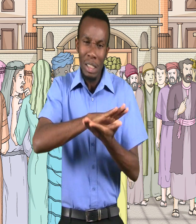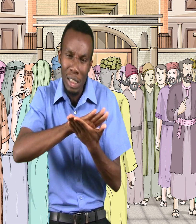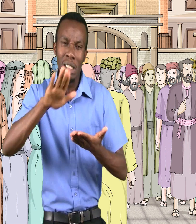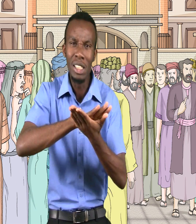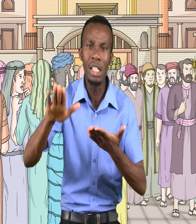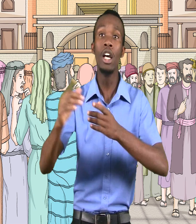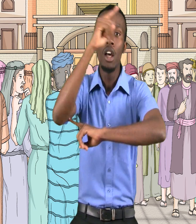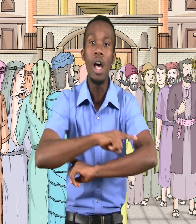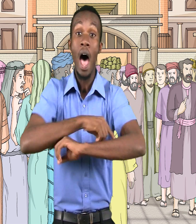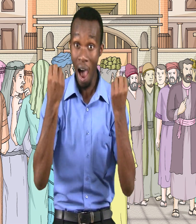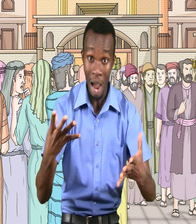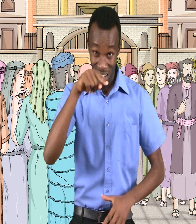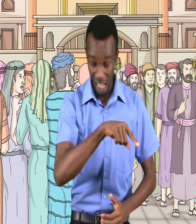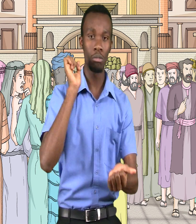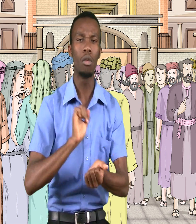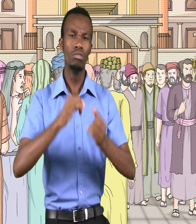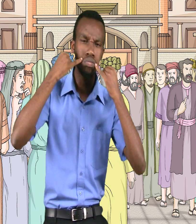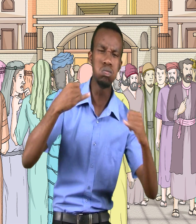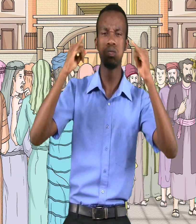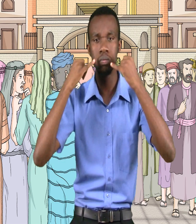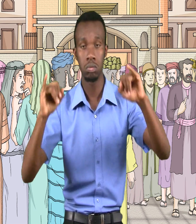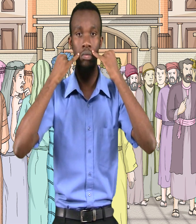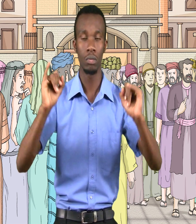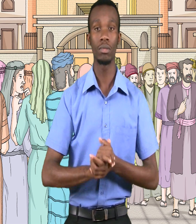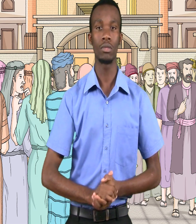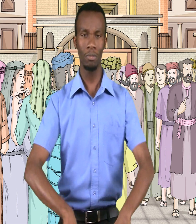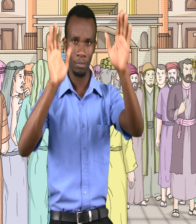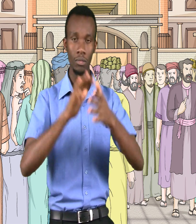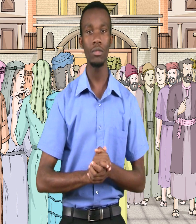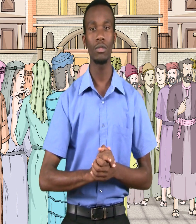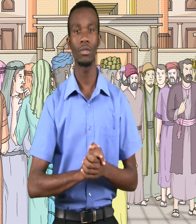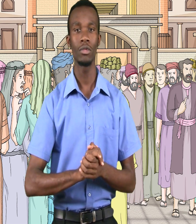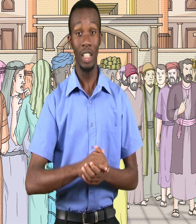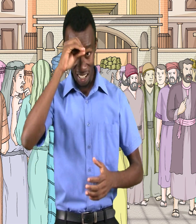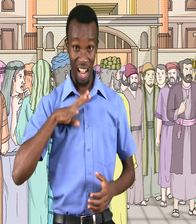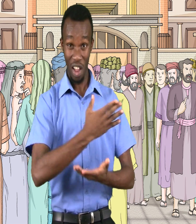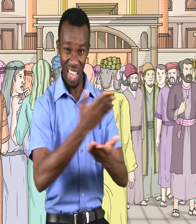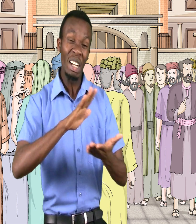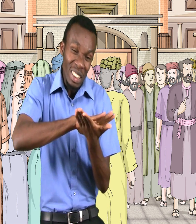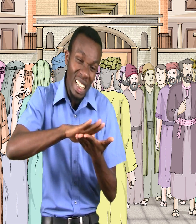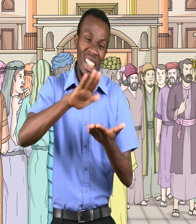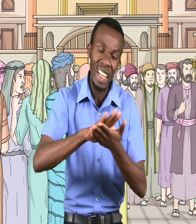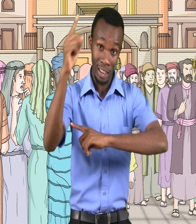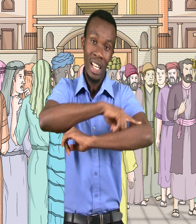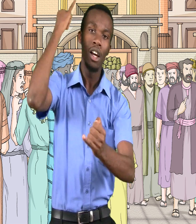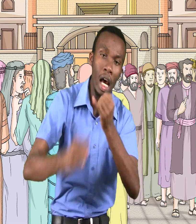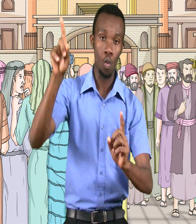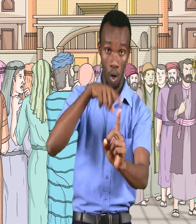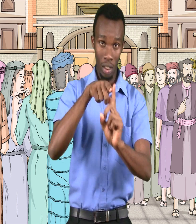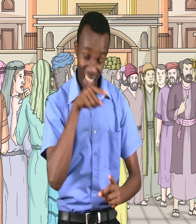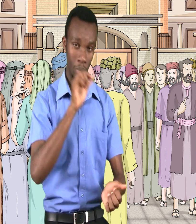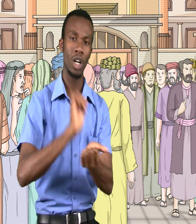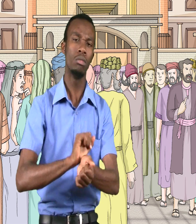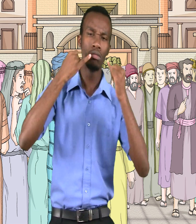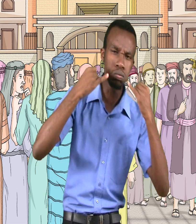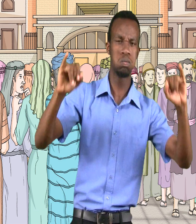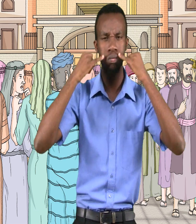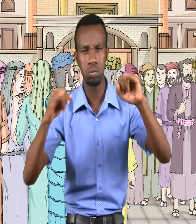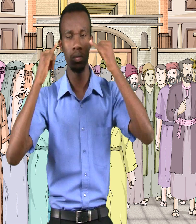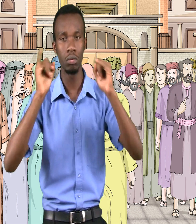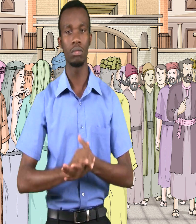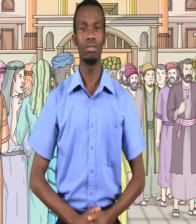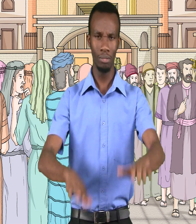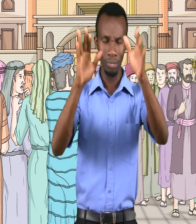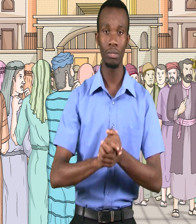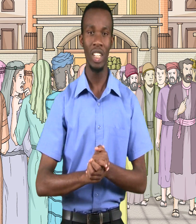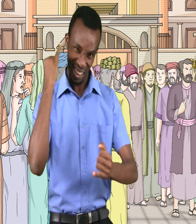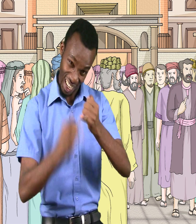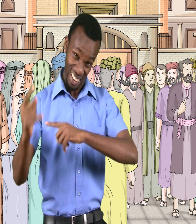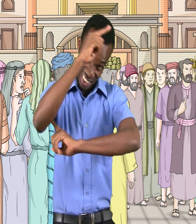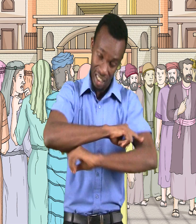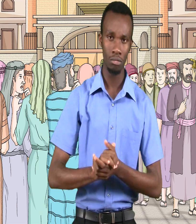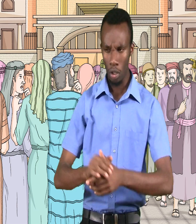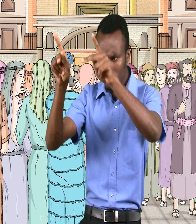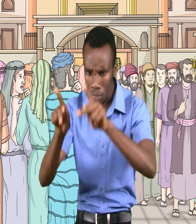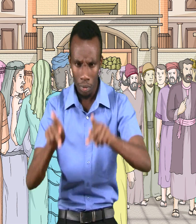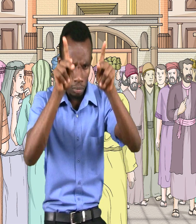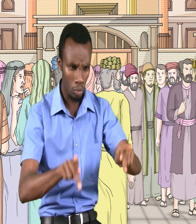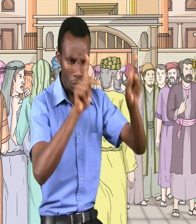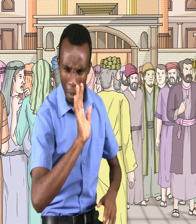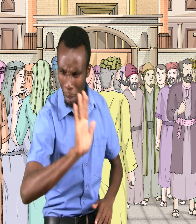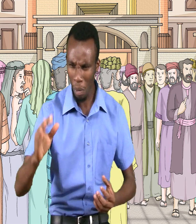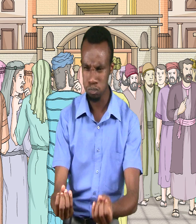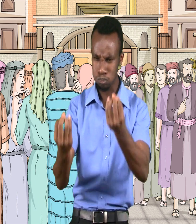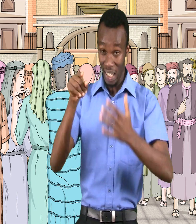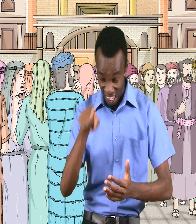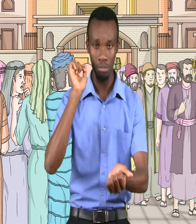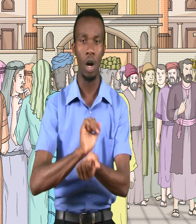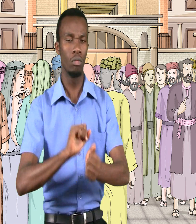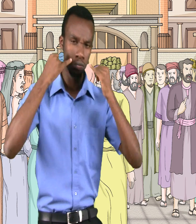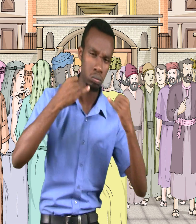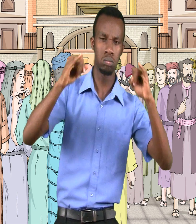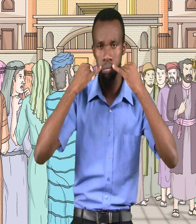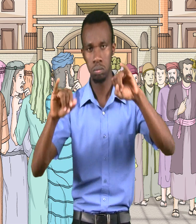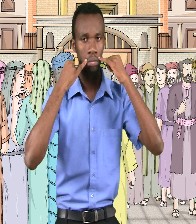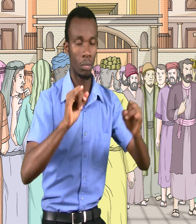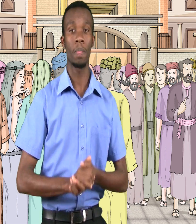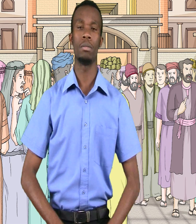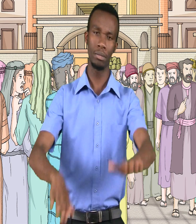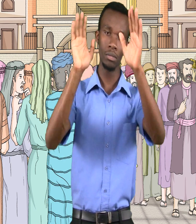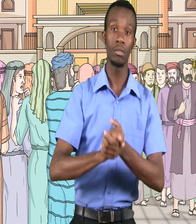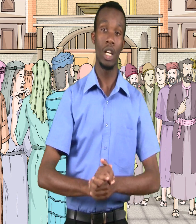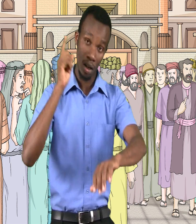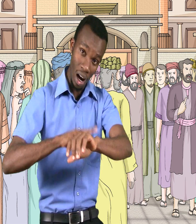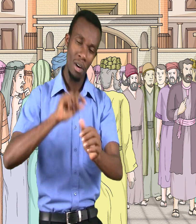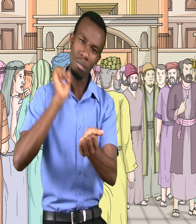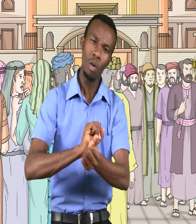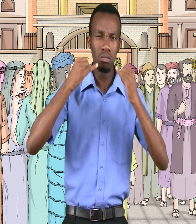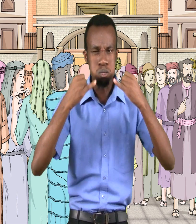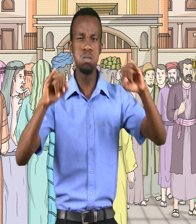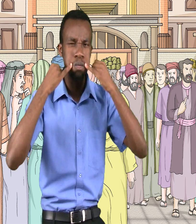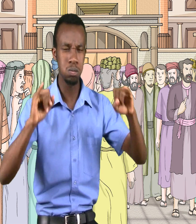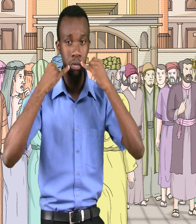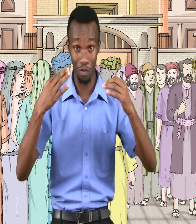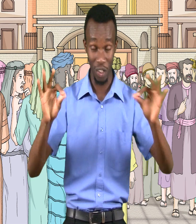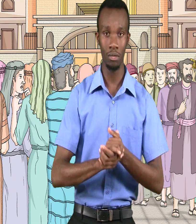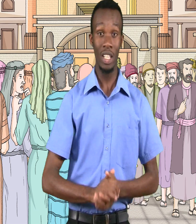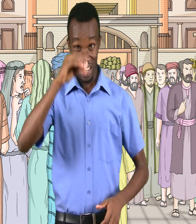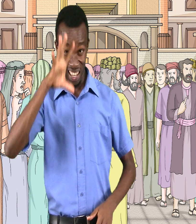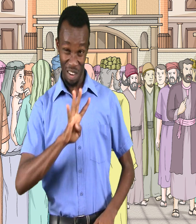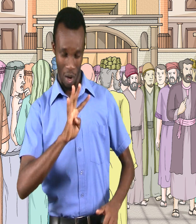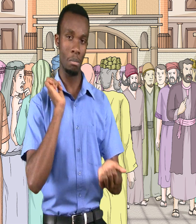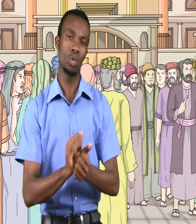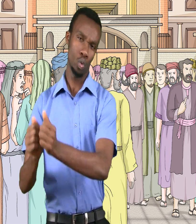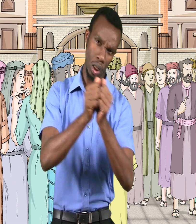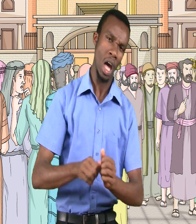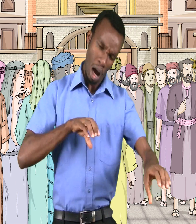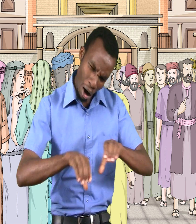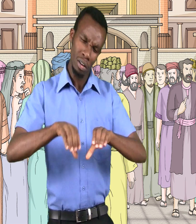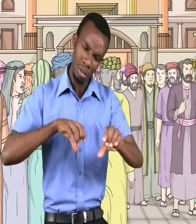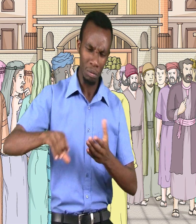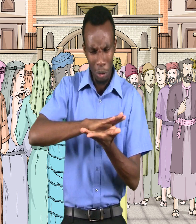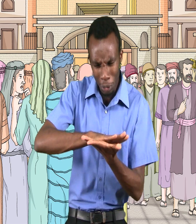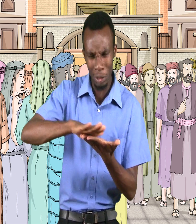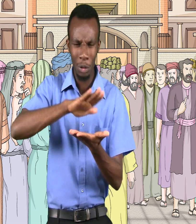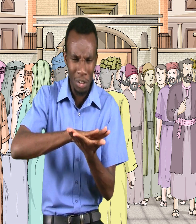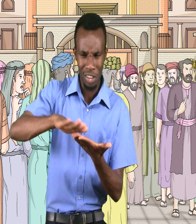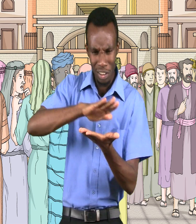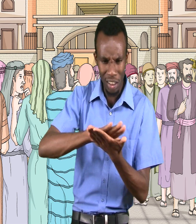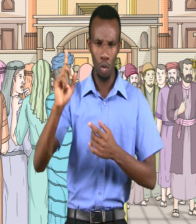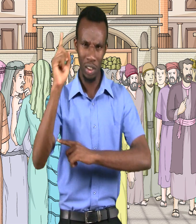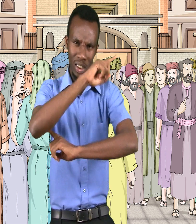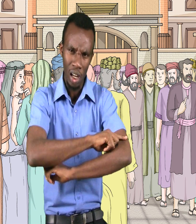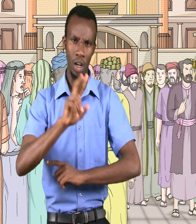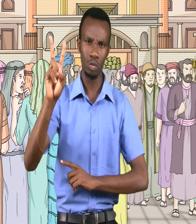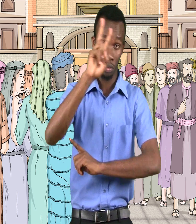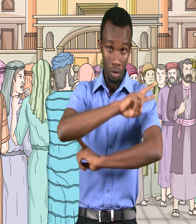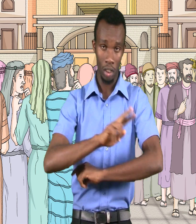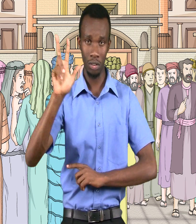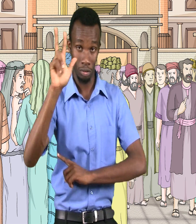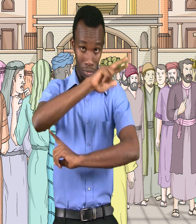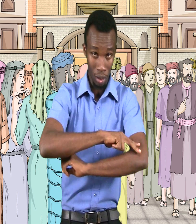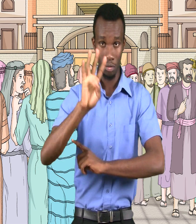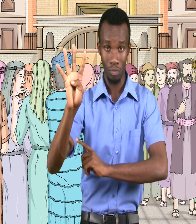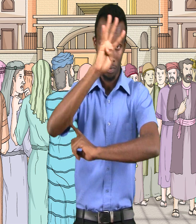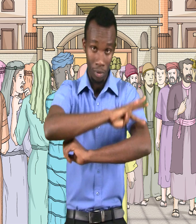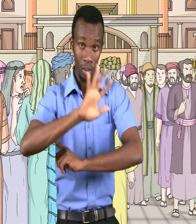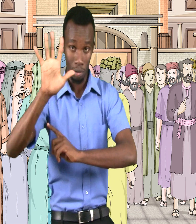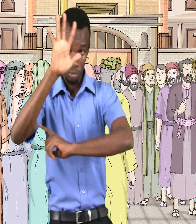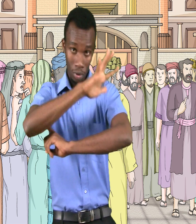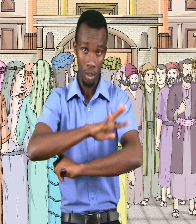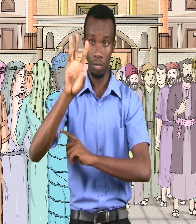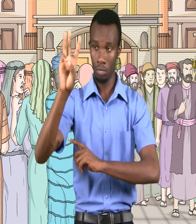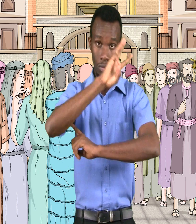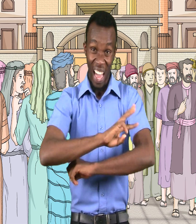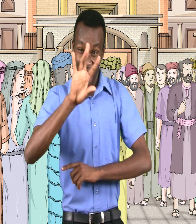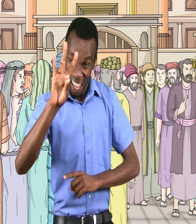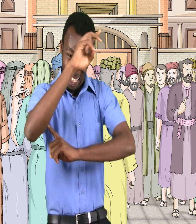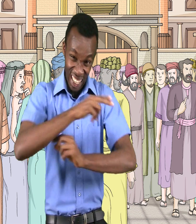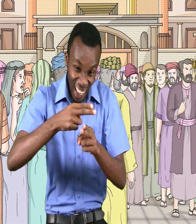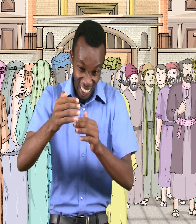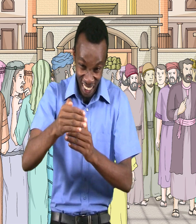They stirred up the whole crowd and seized him, crying out, “Men of Israel, help us!